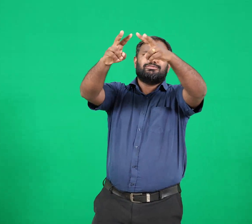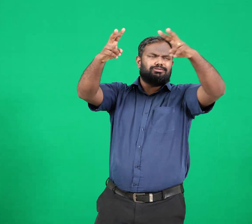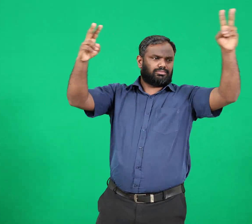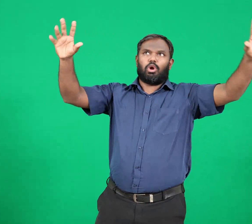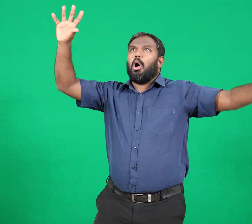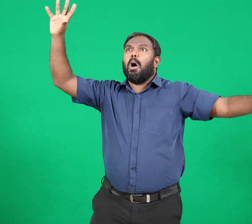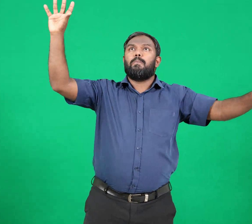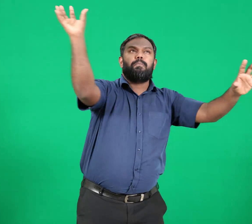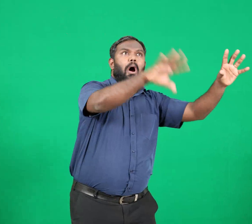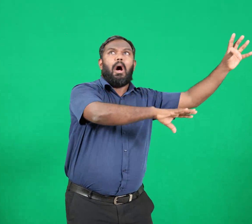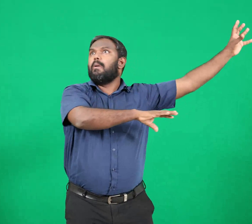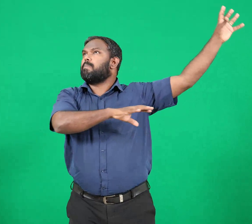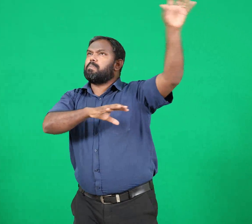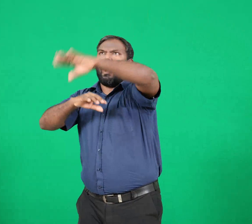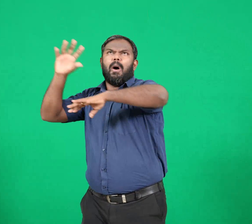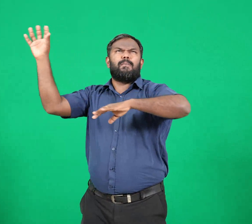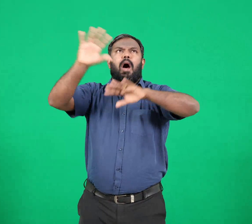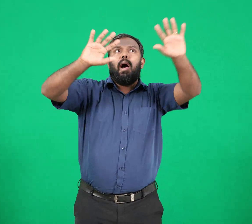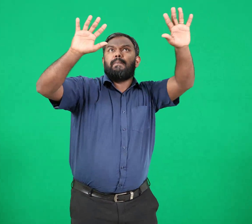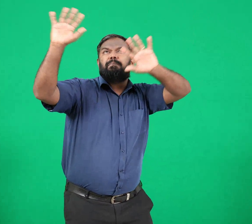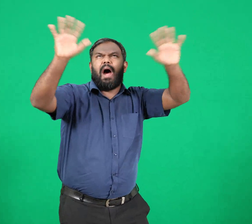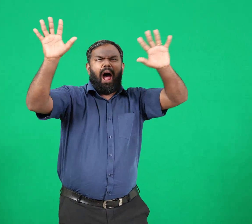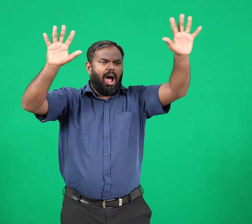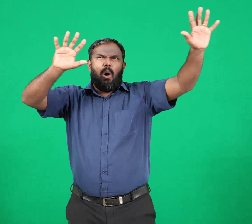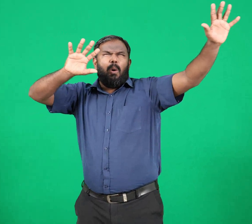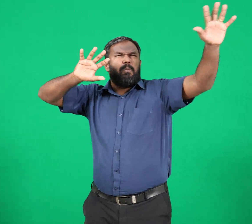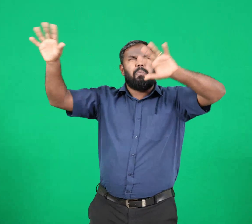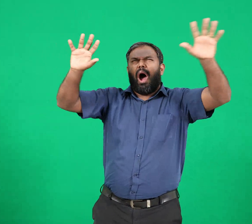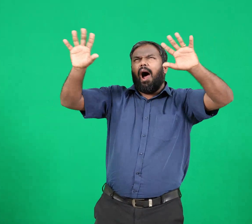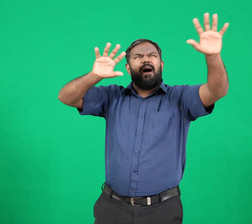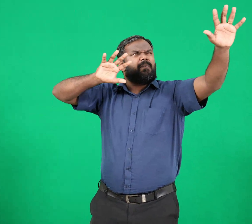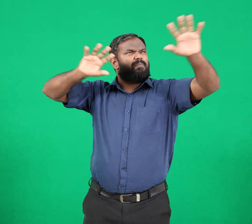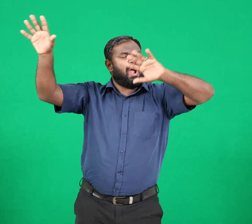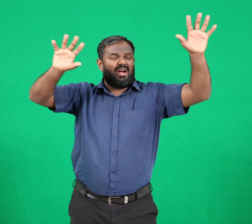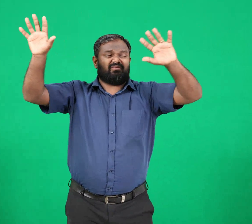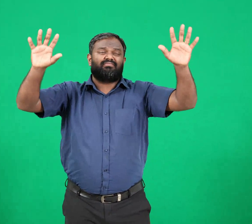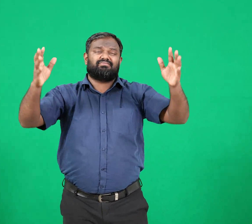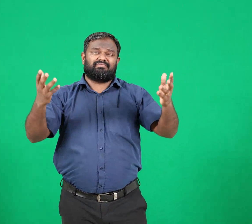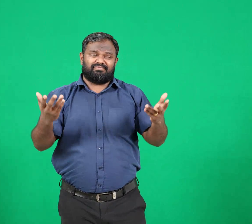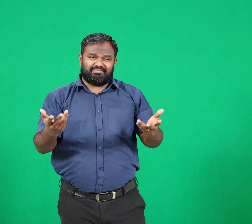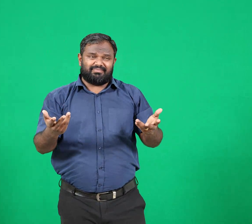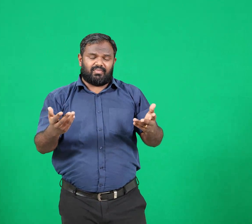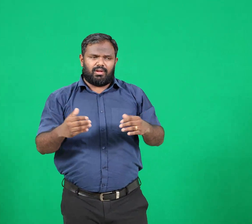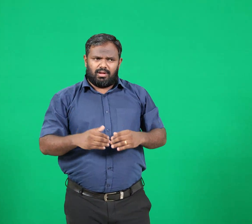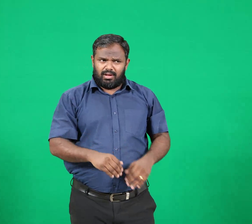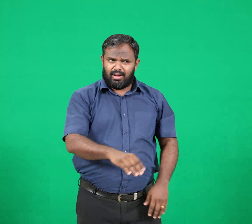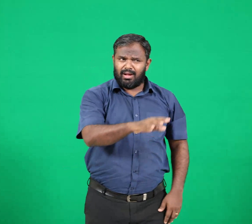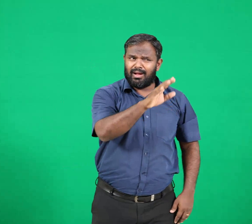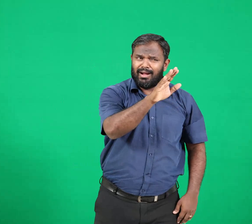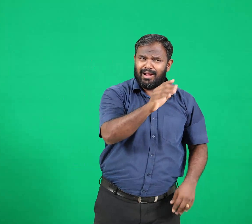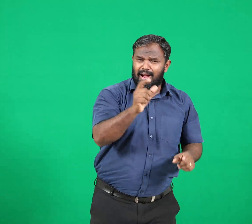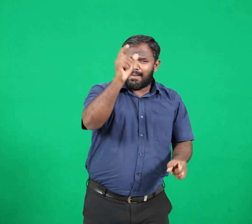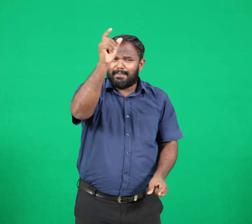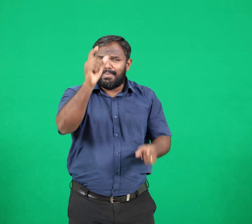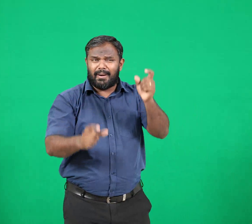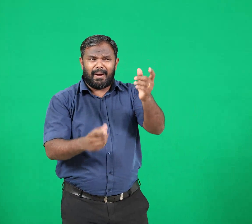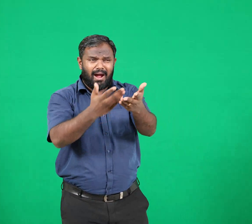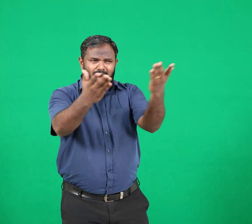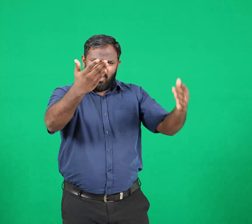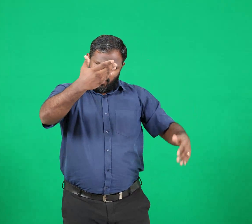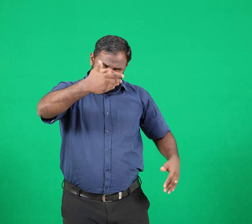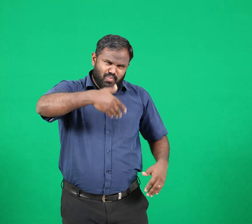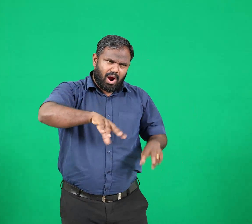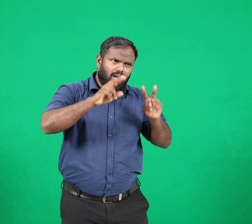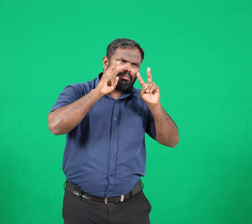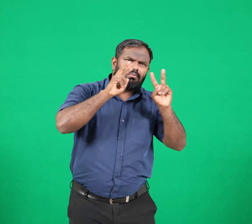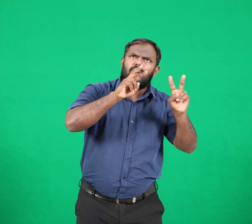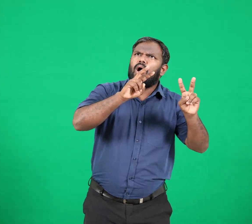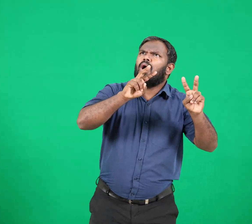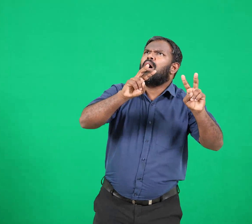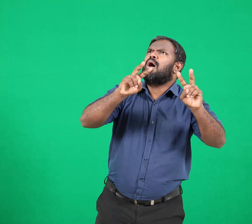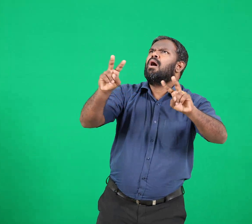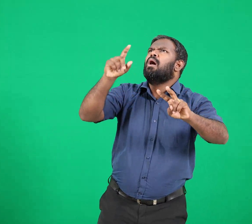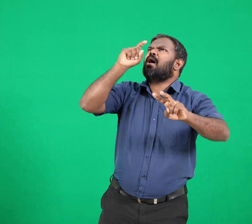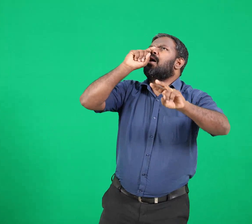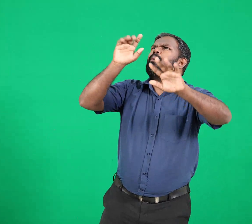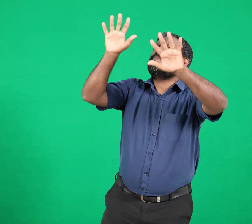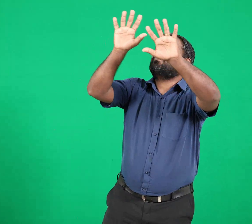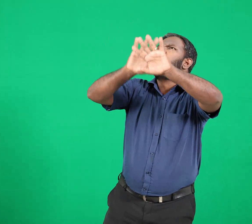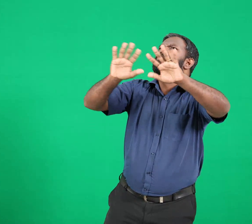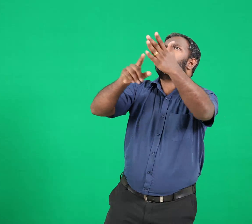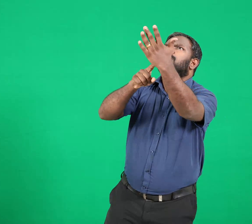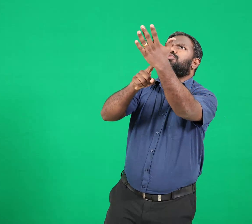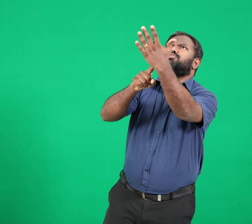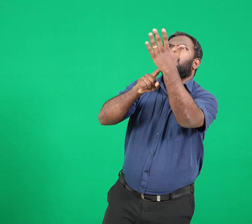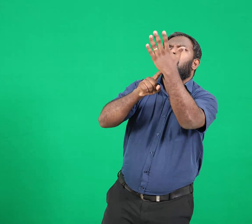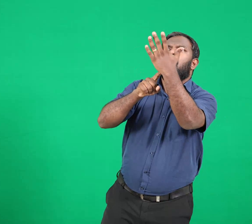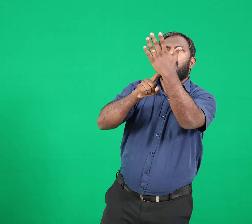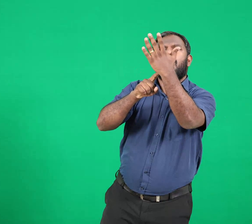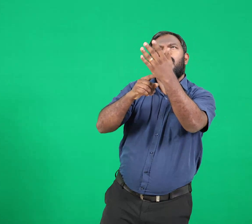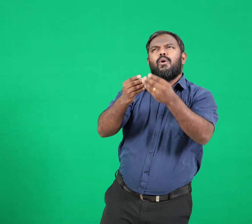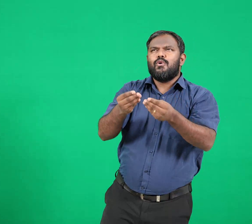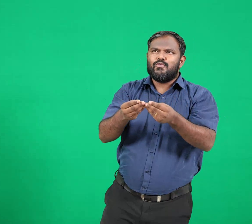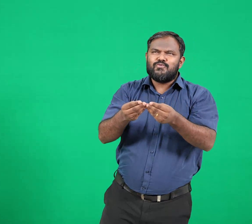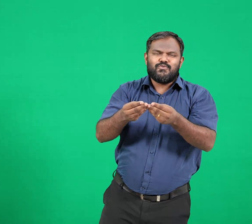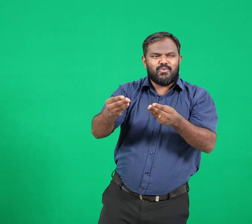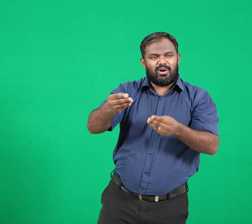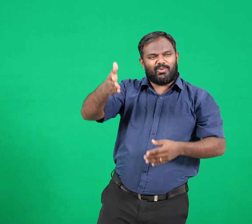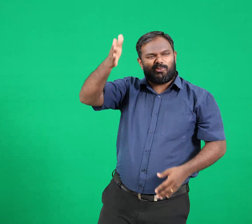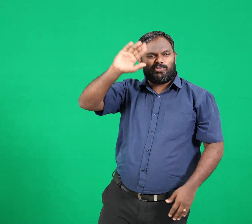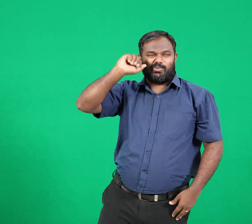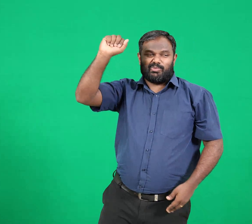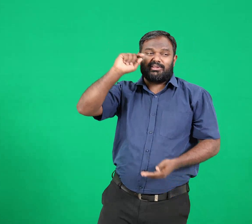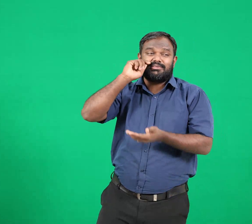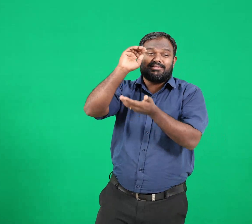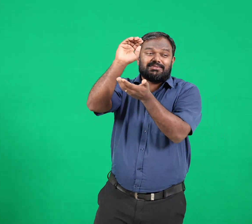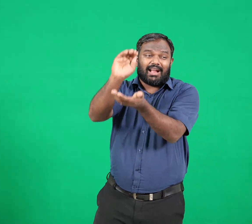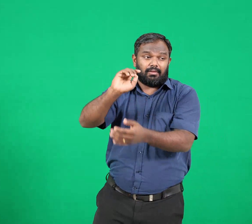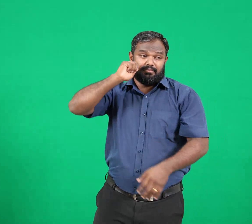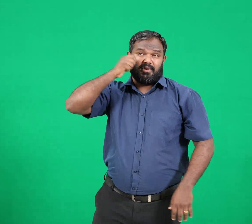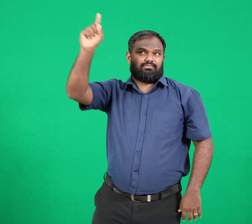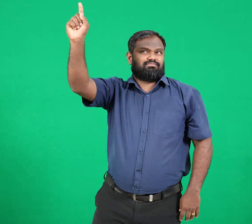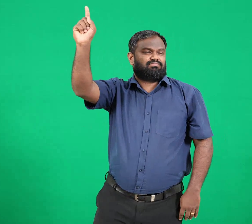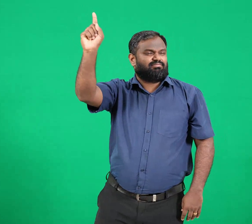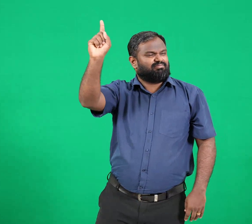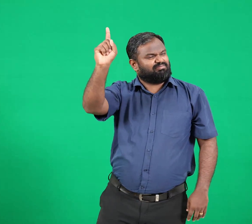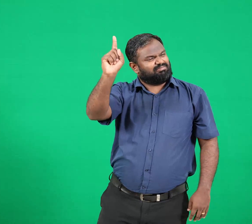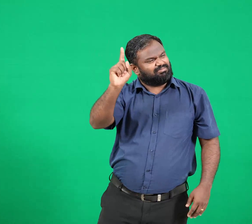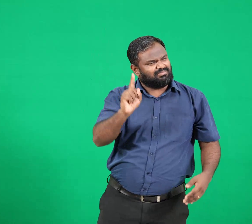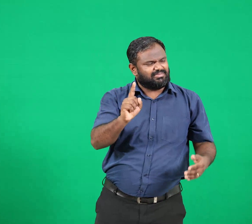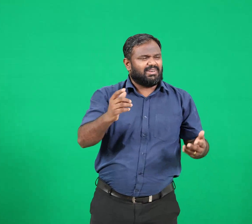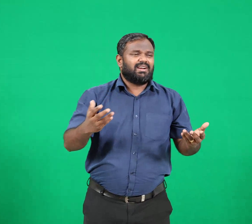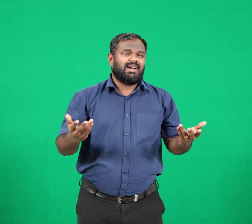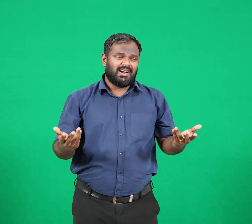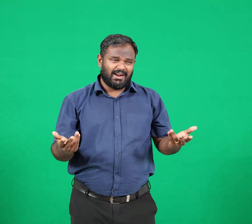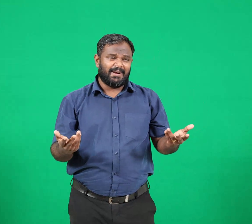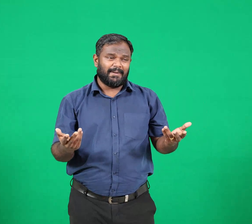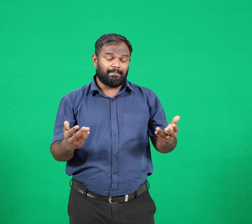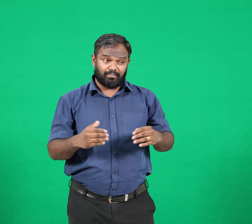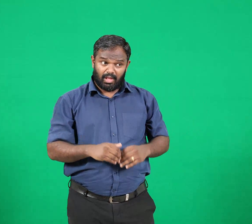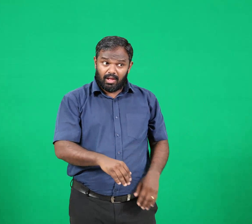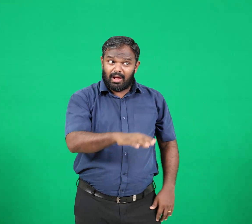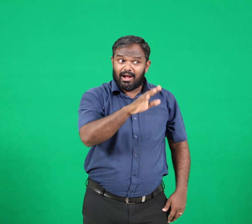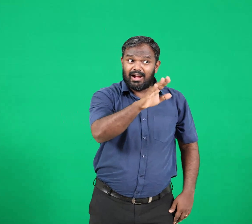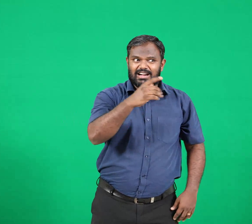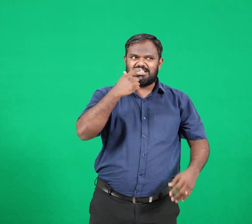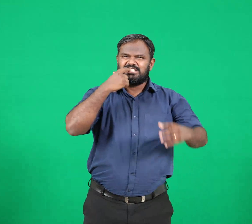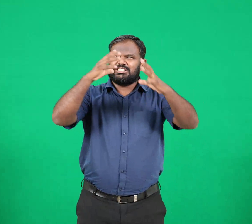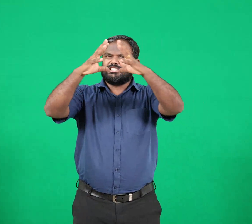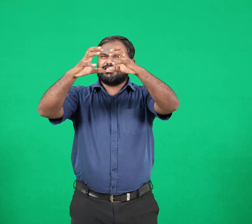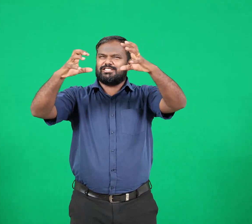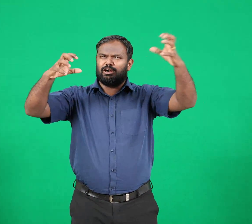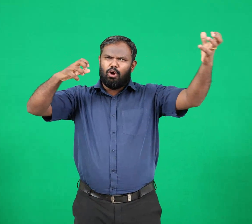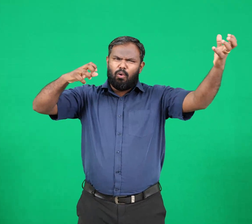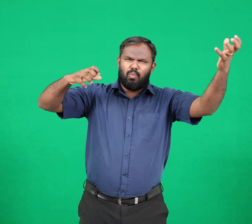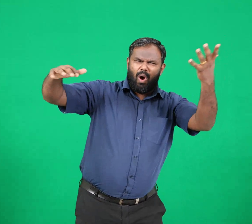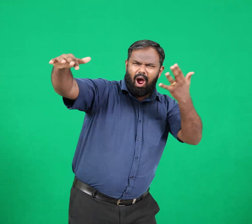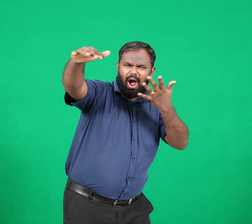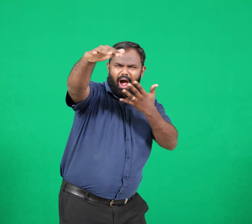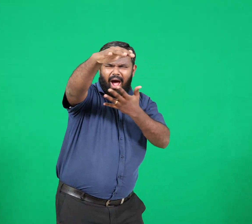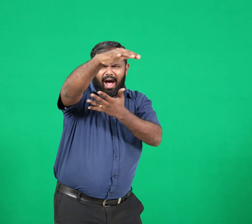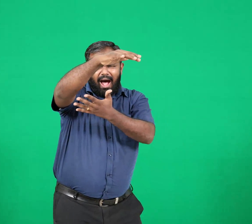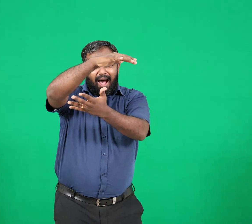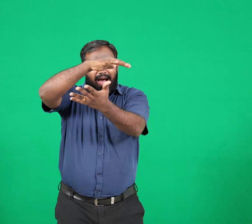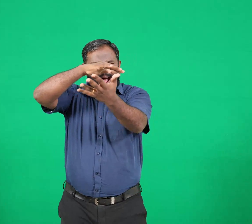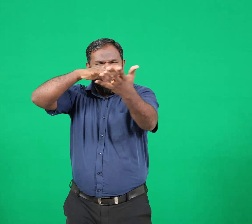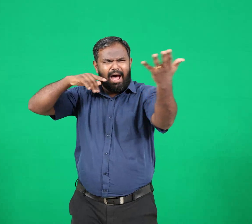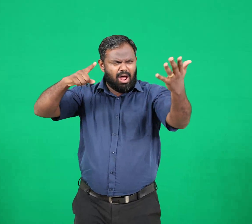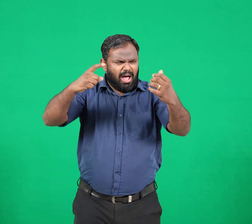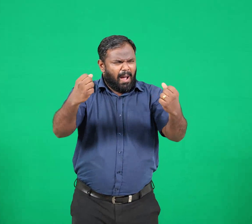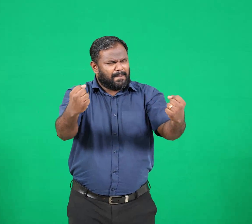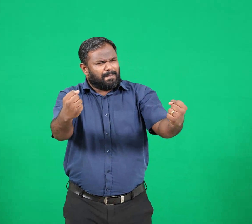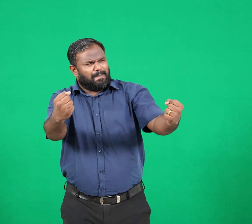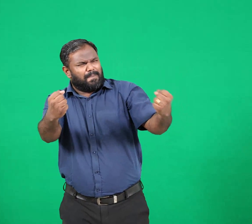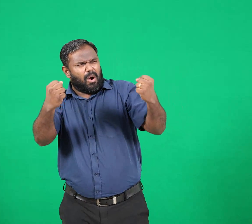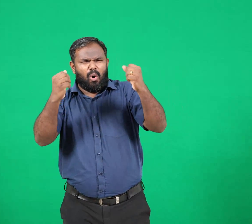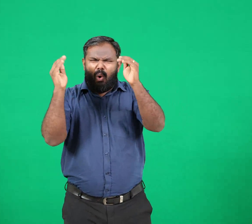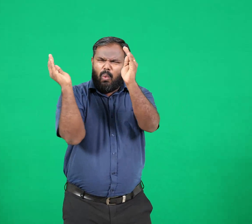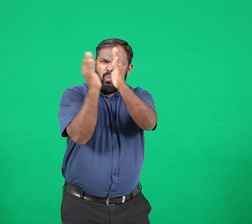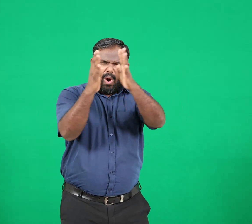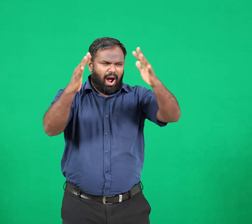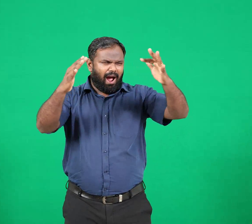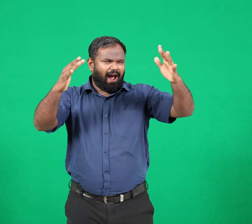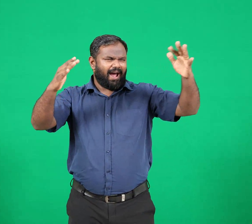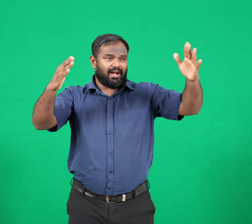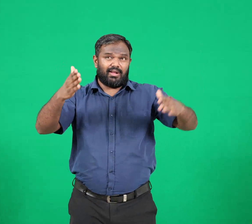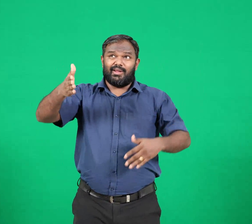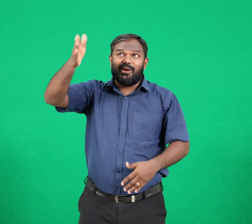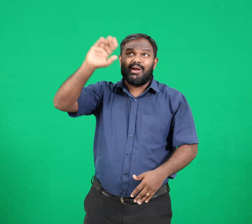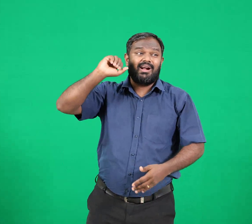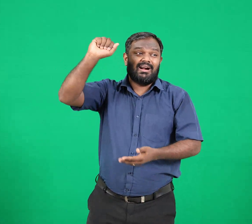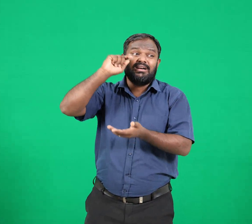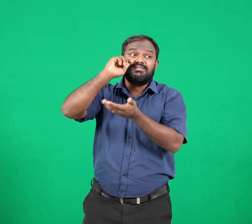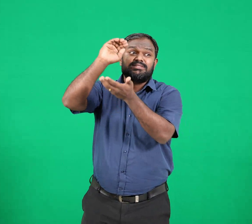' At that time the sign of the Son of Man will appear in heaven, and all the tribes of the earth will mourn.